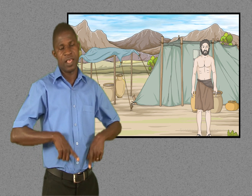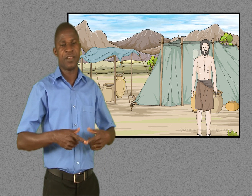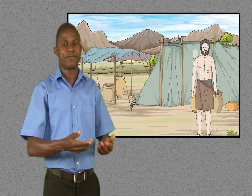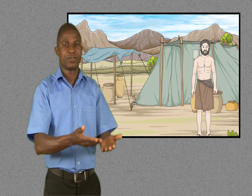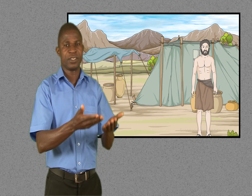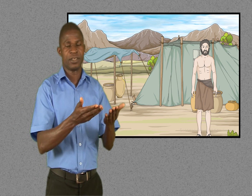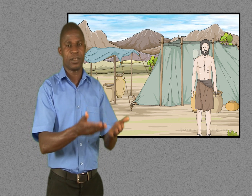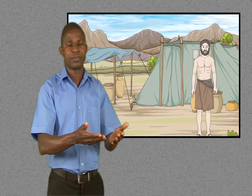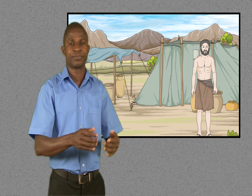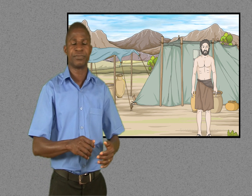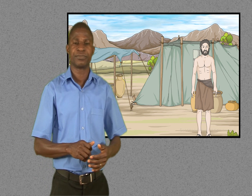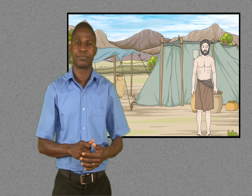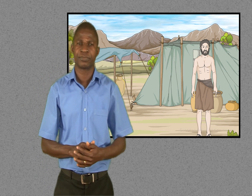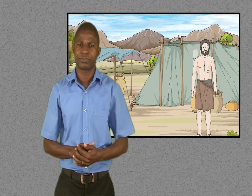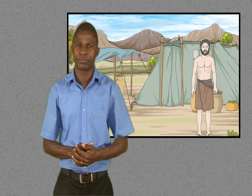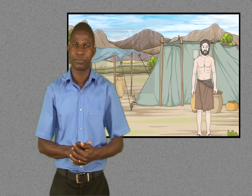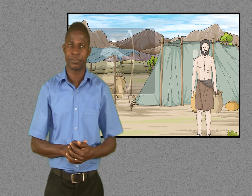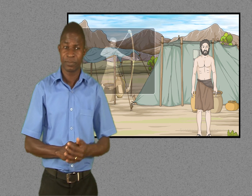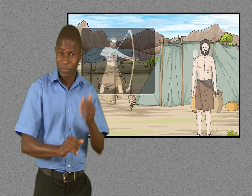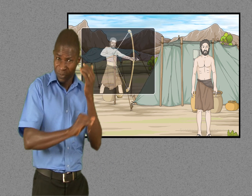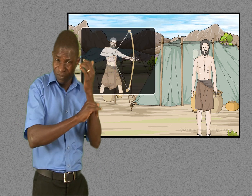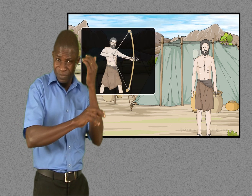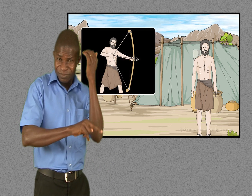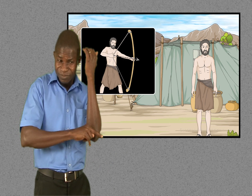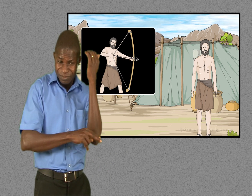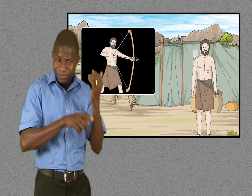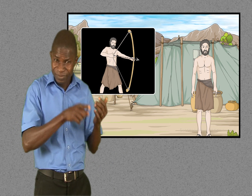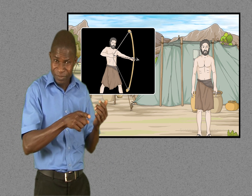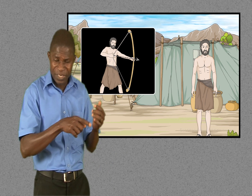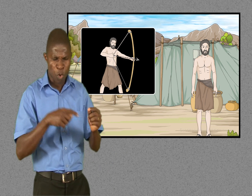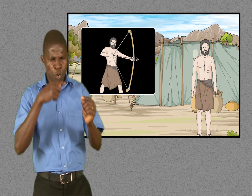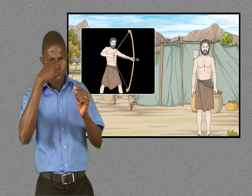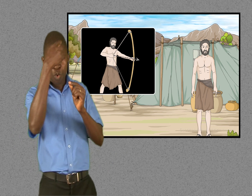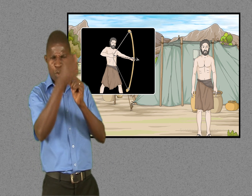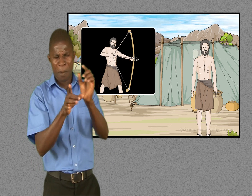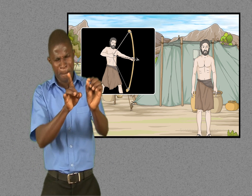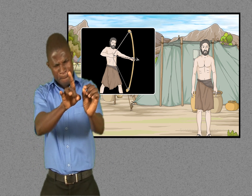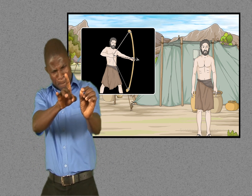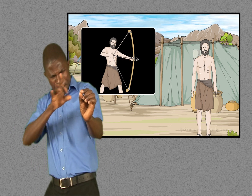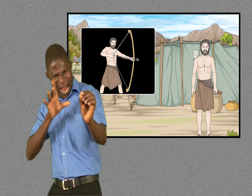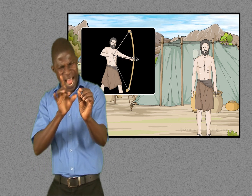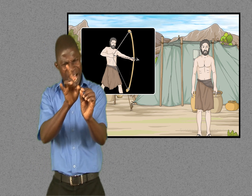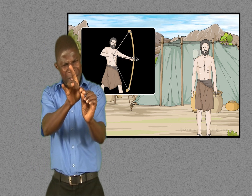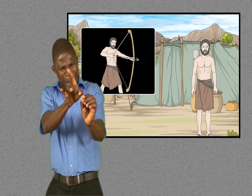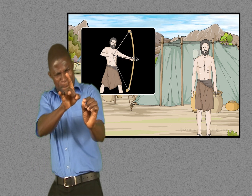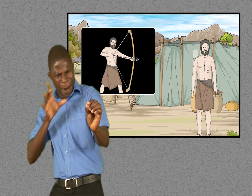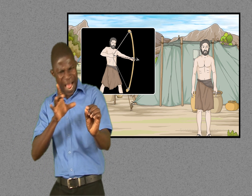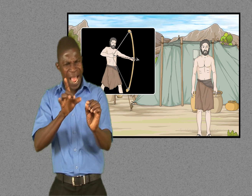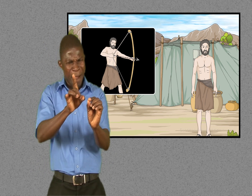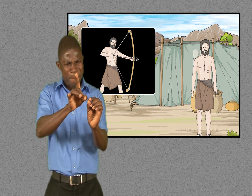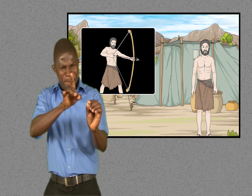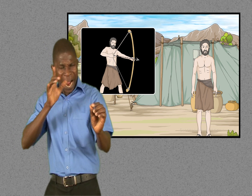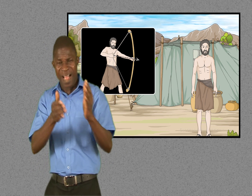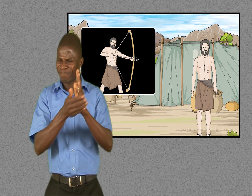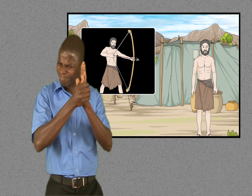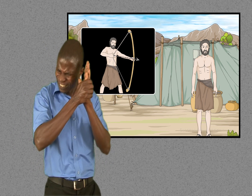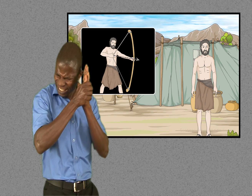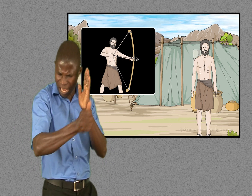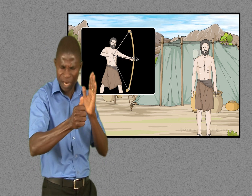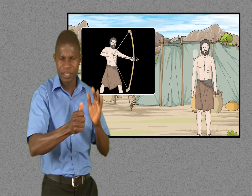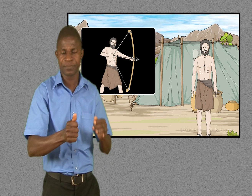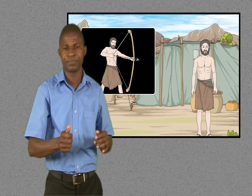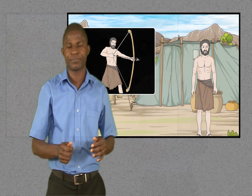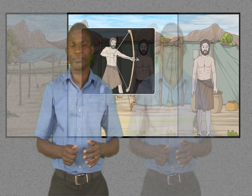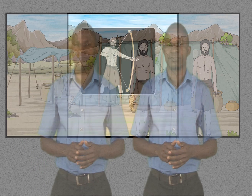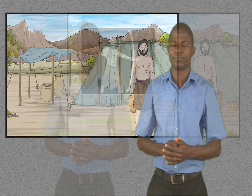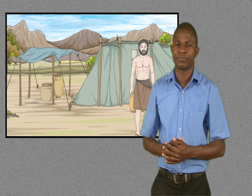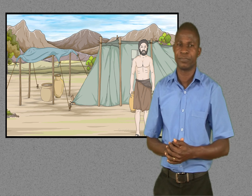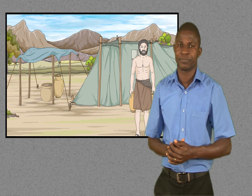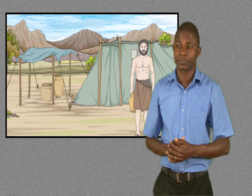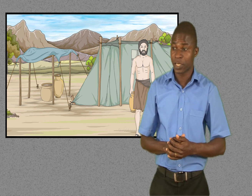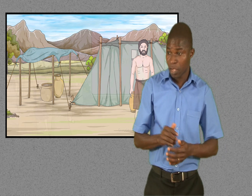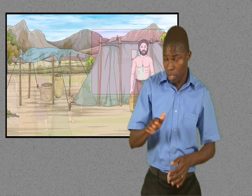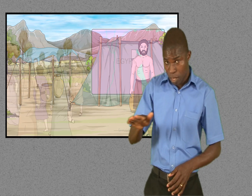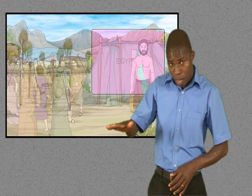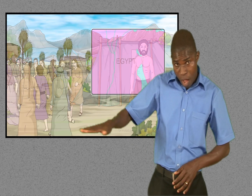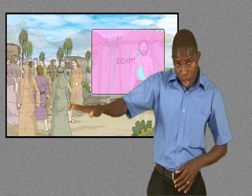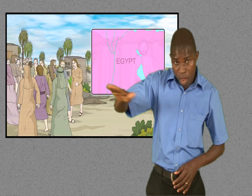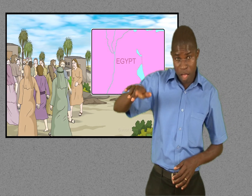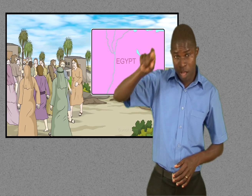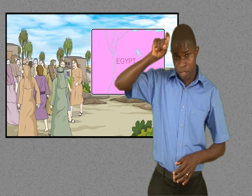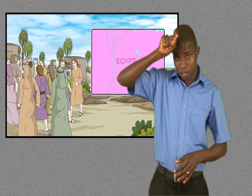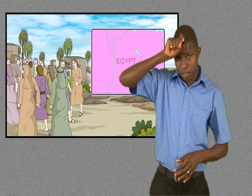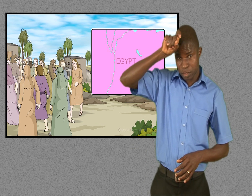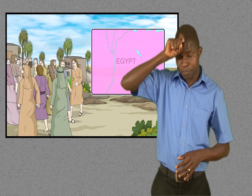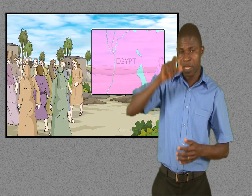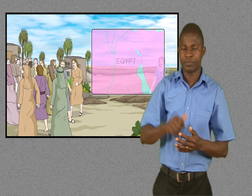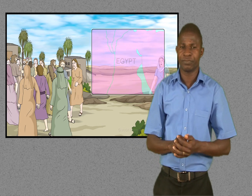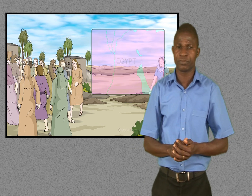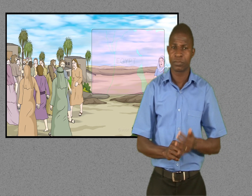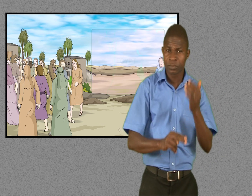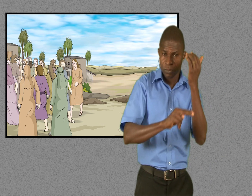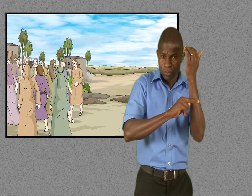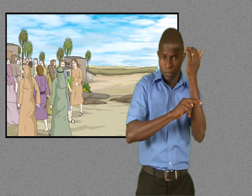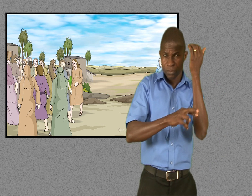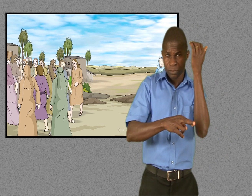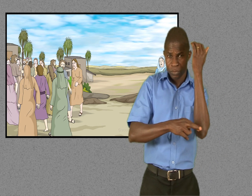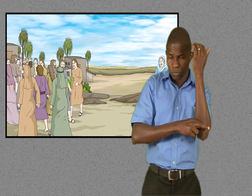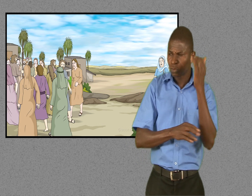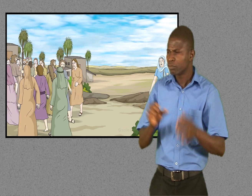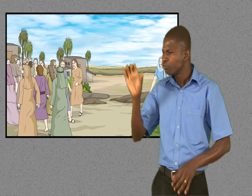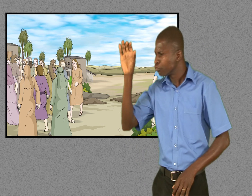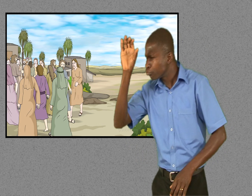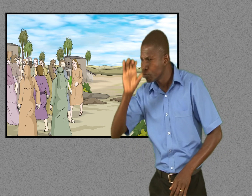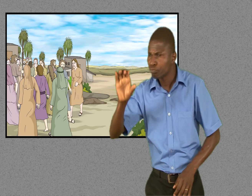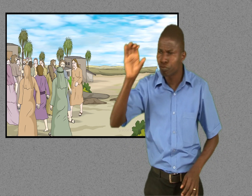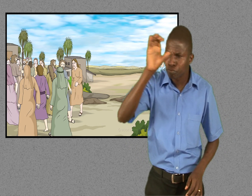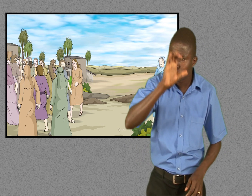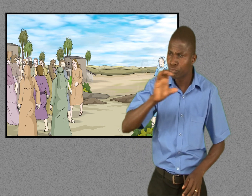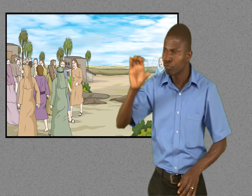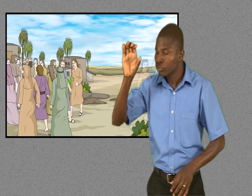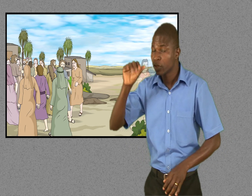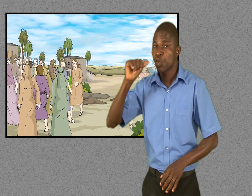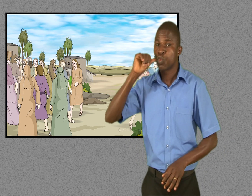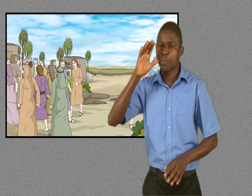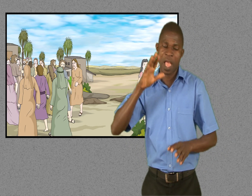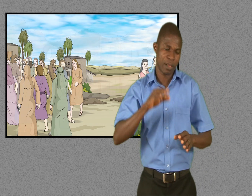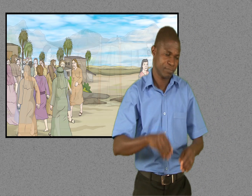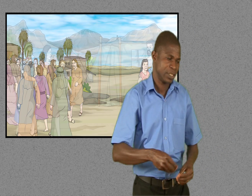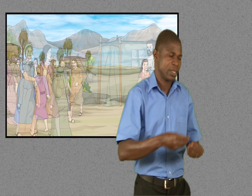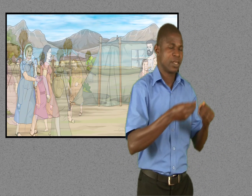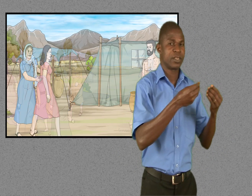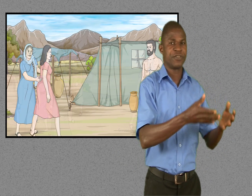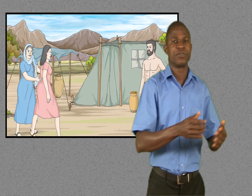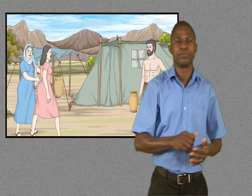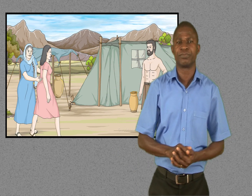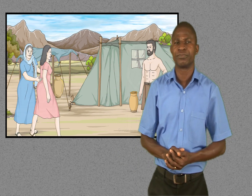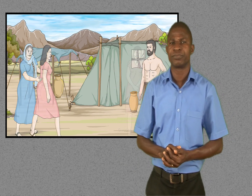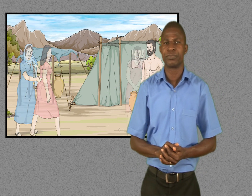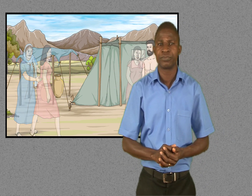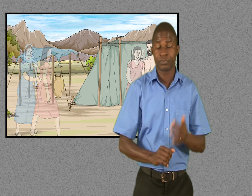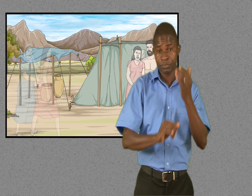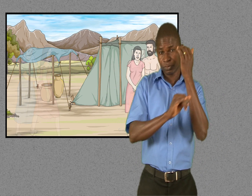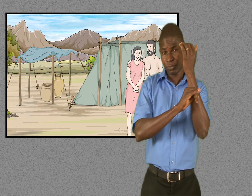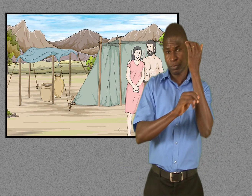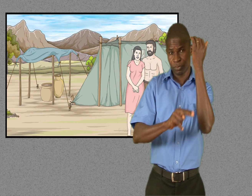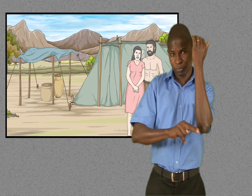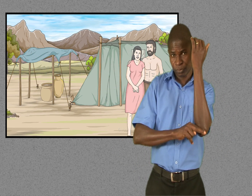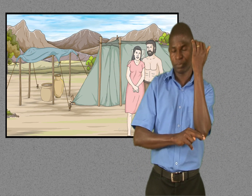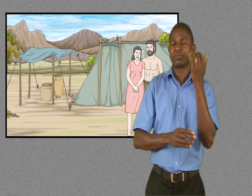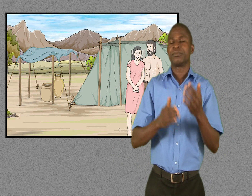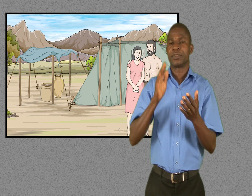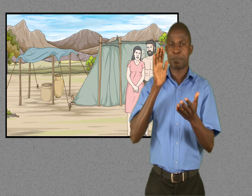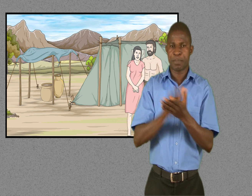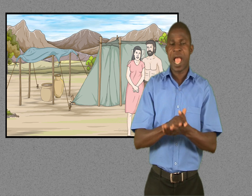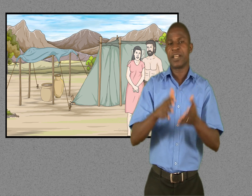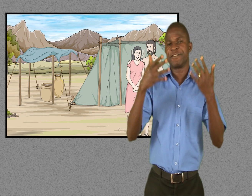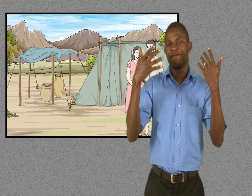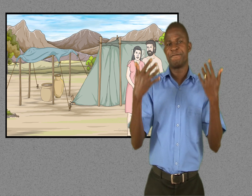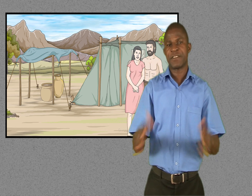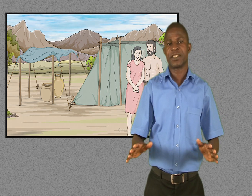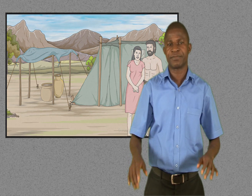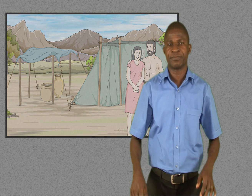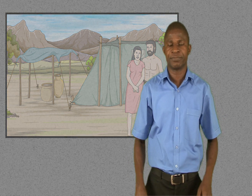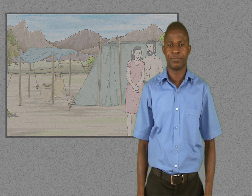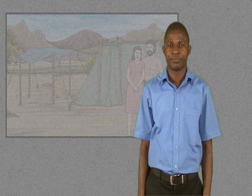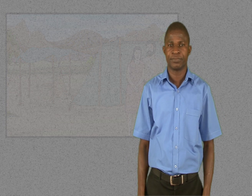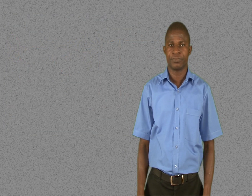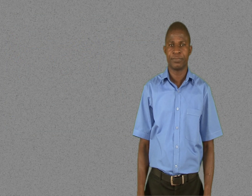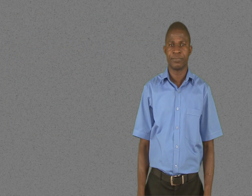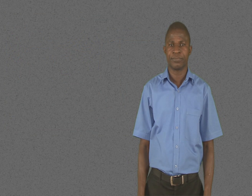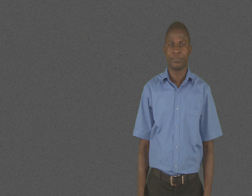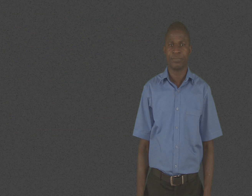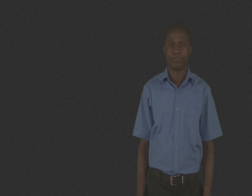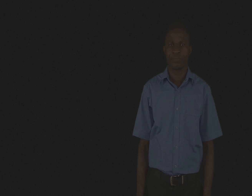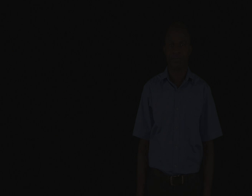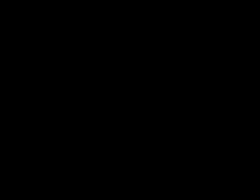And while he was dwelling in the Wilderness of Paran, his mother got a wife for him from the land of Egypt.